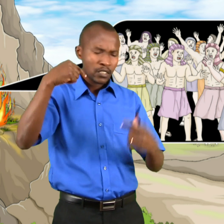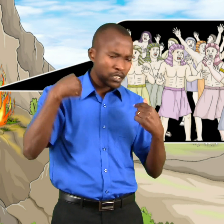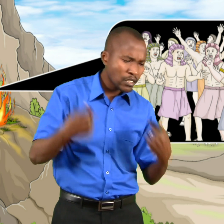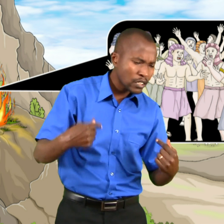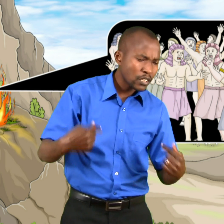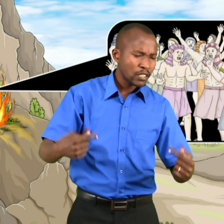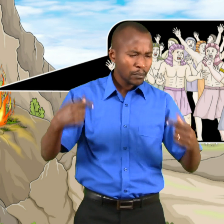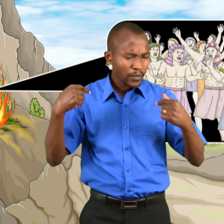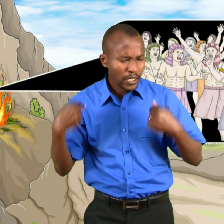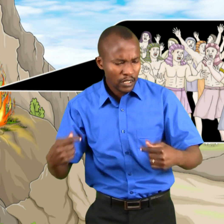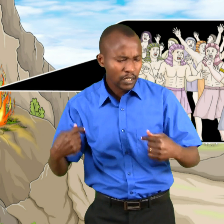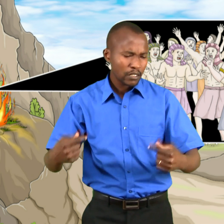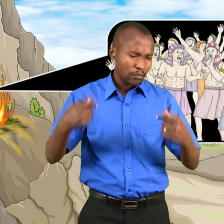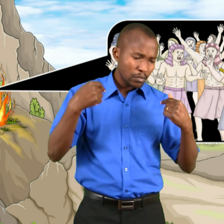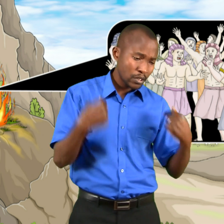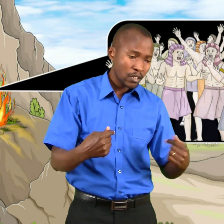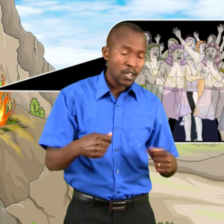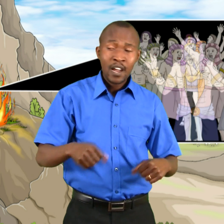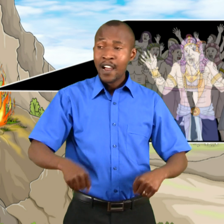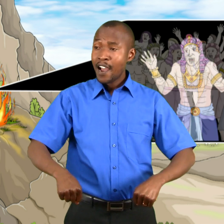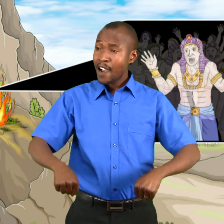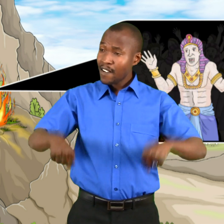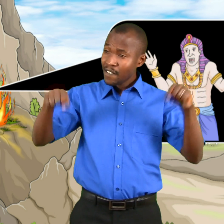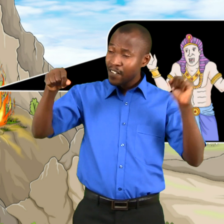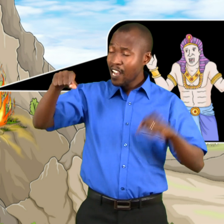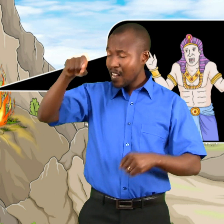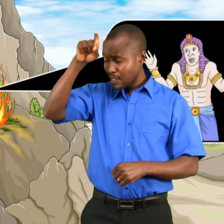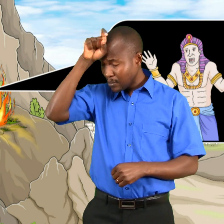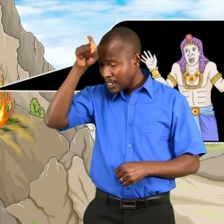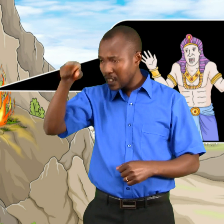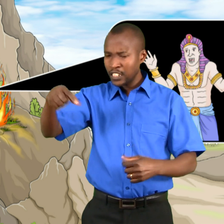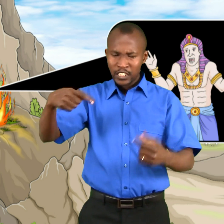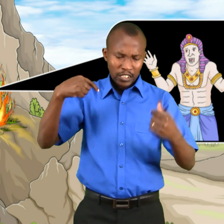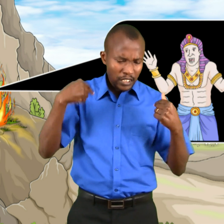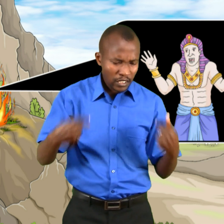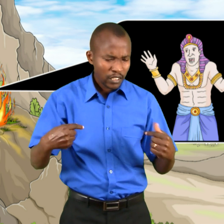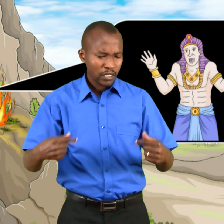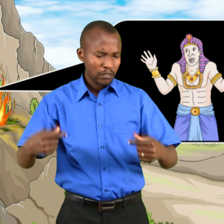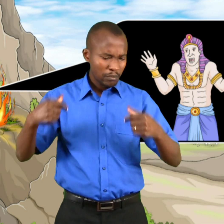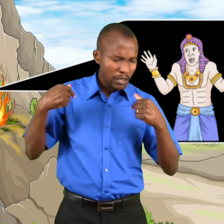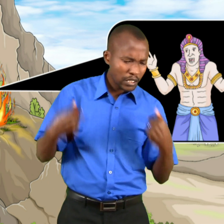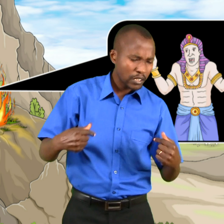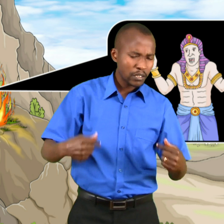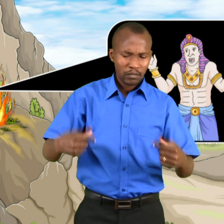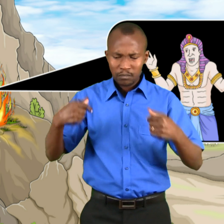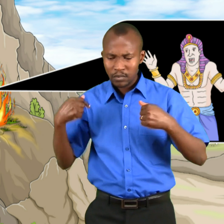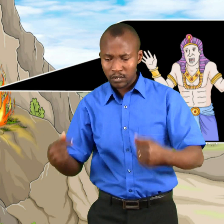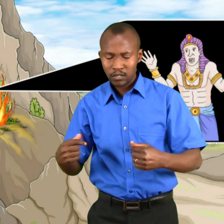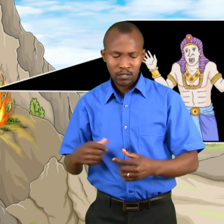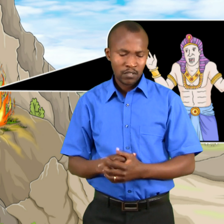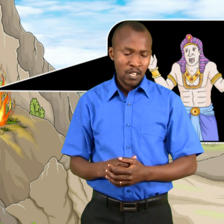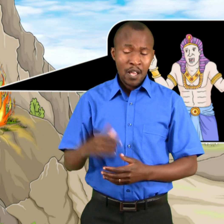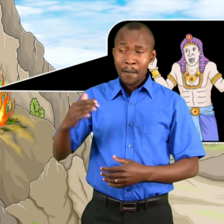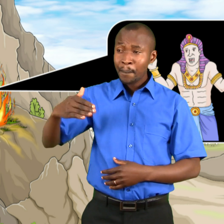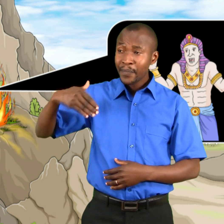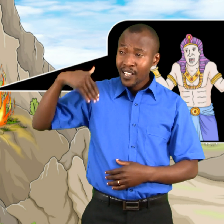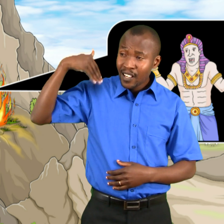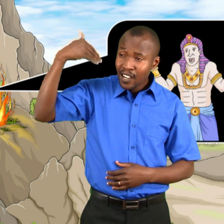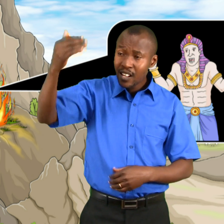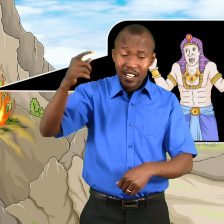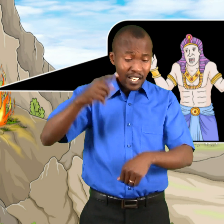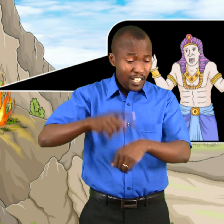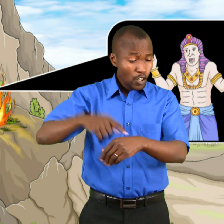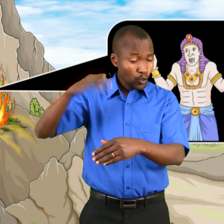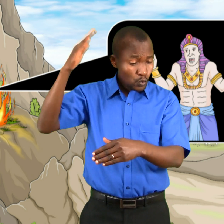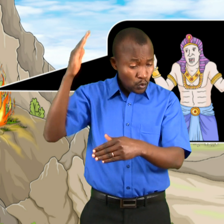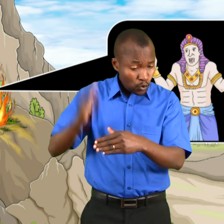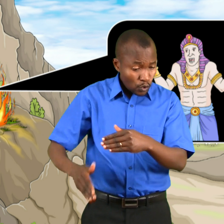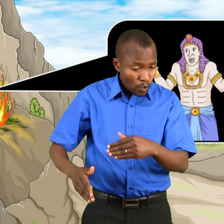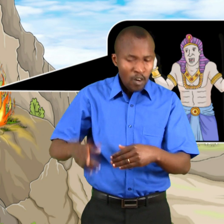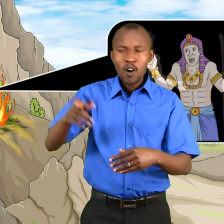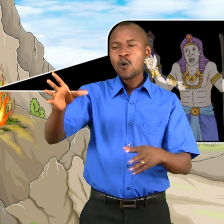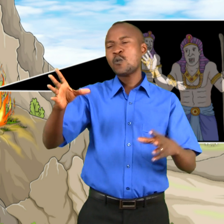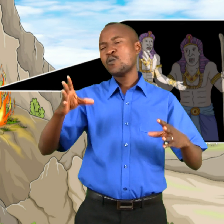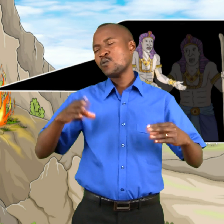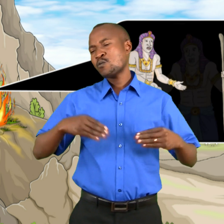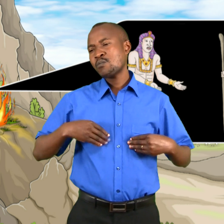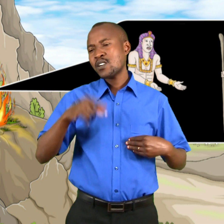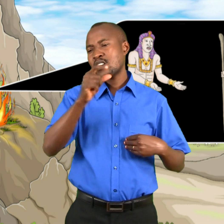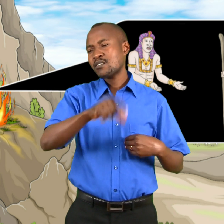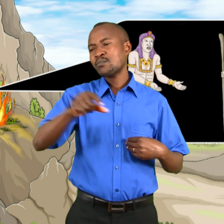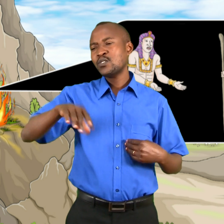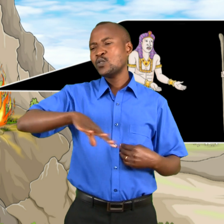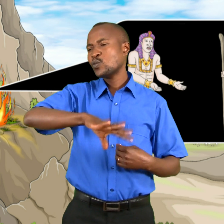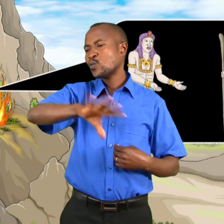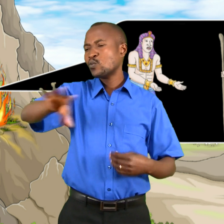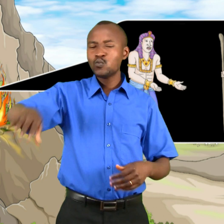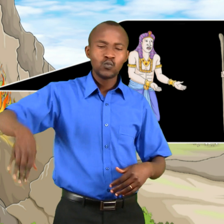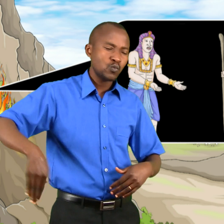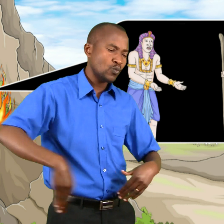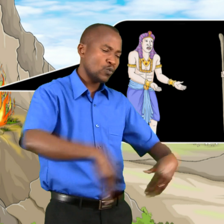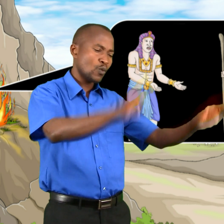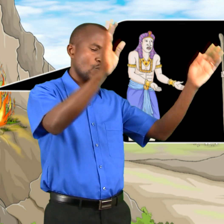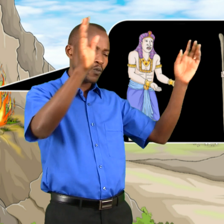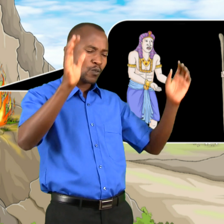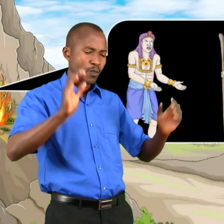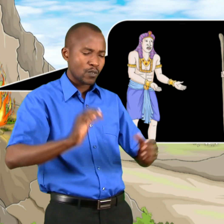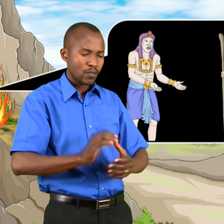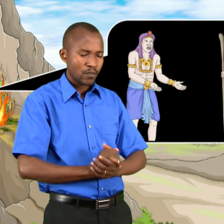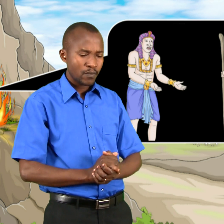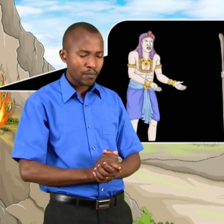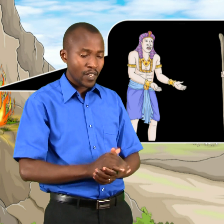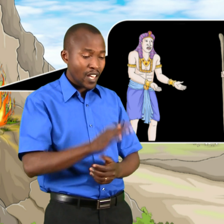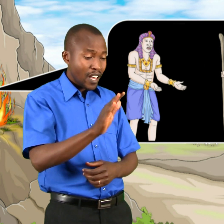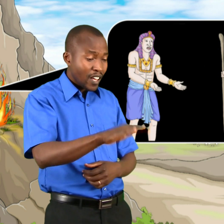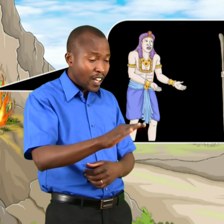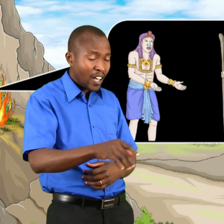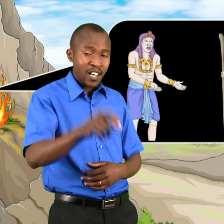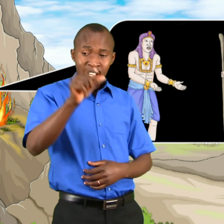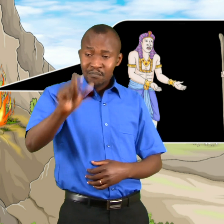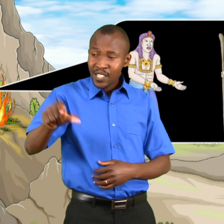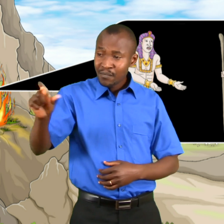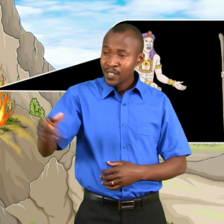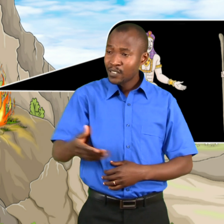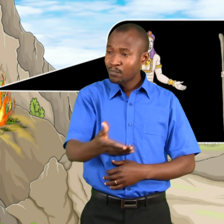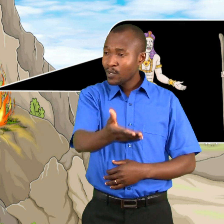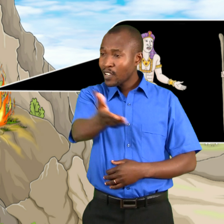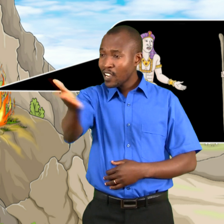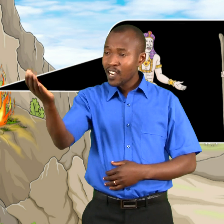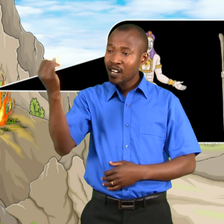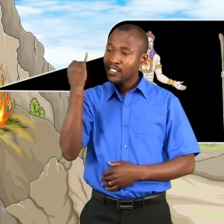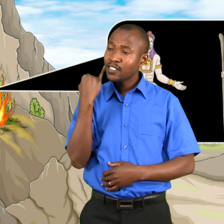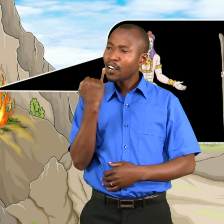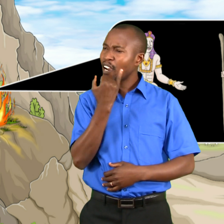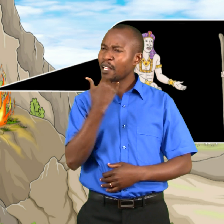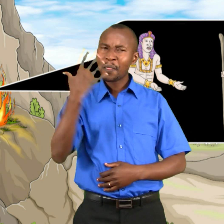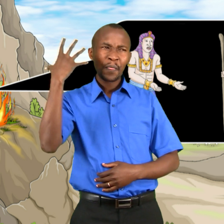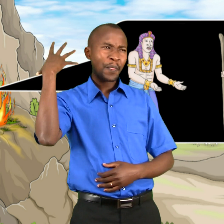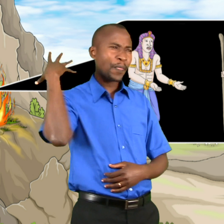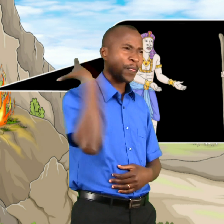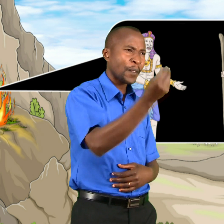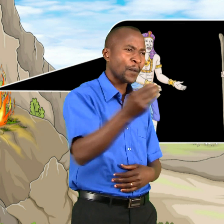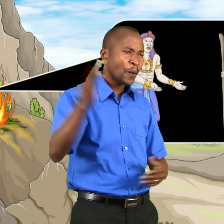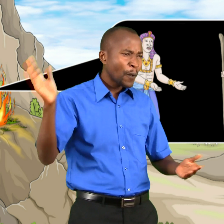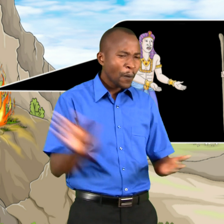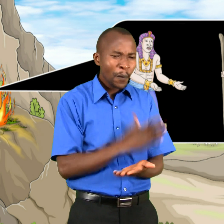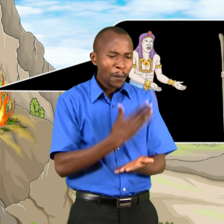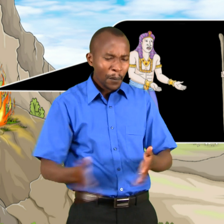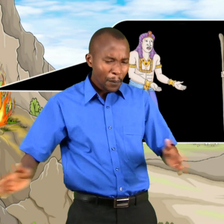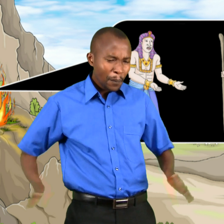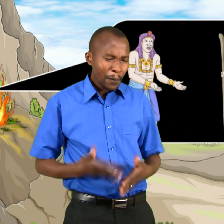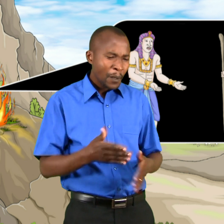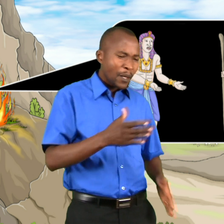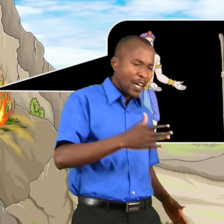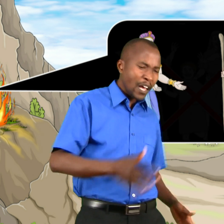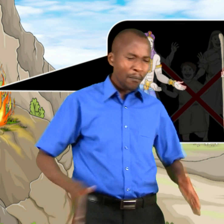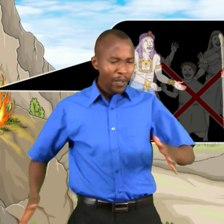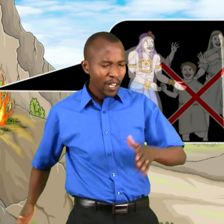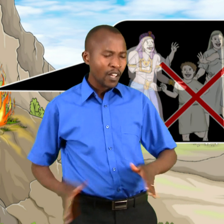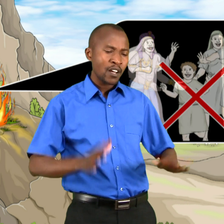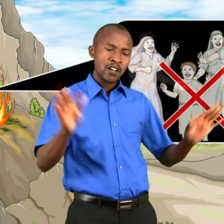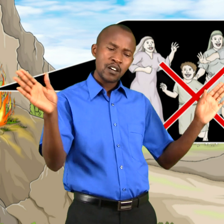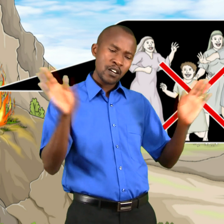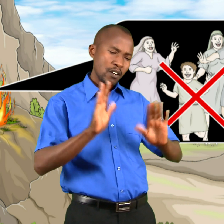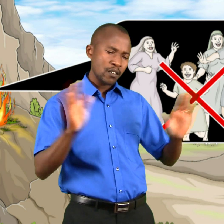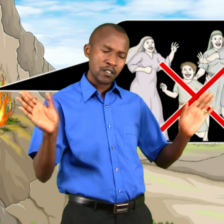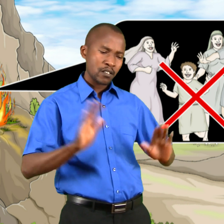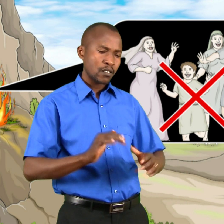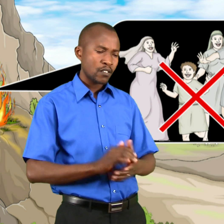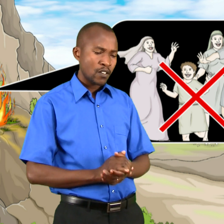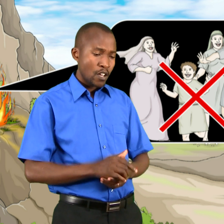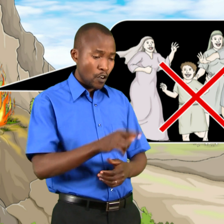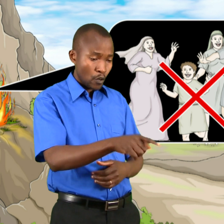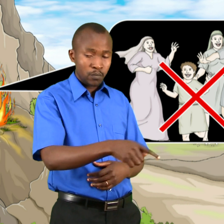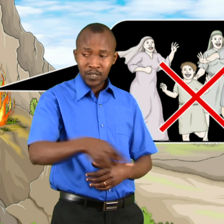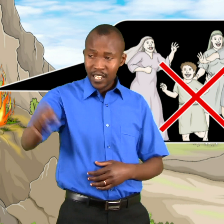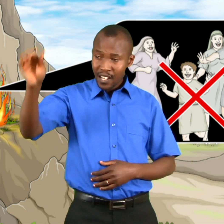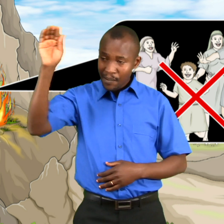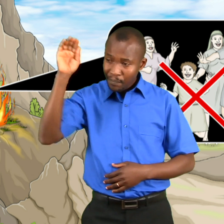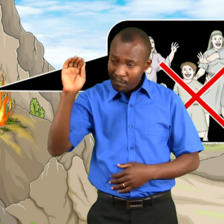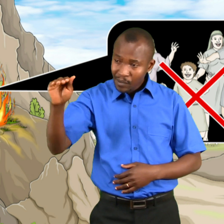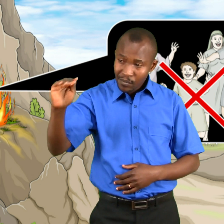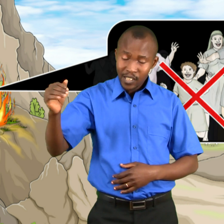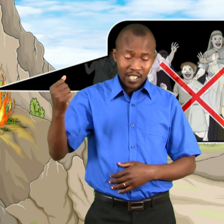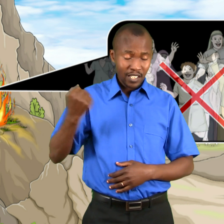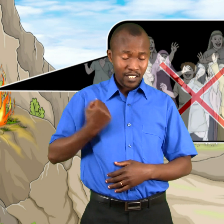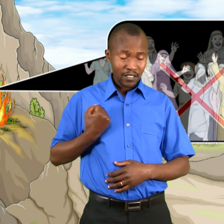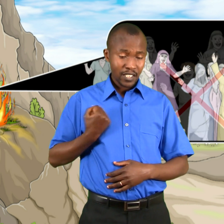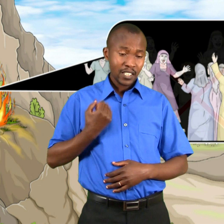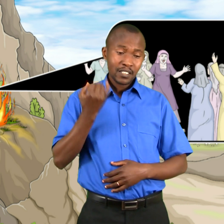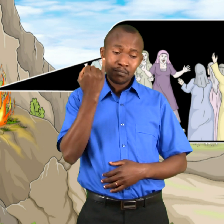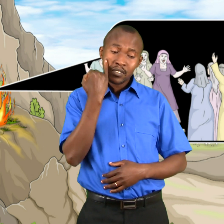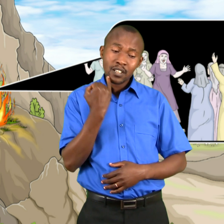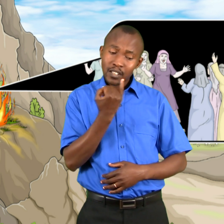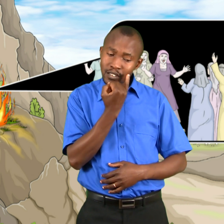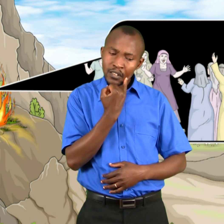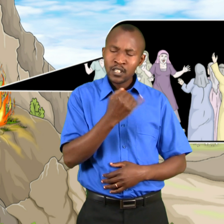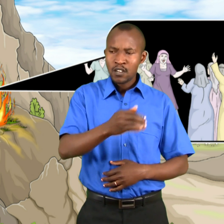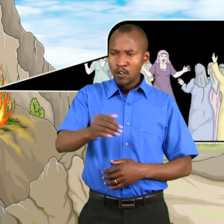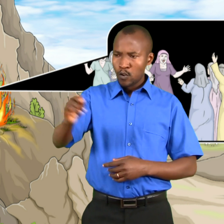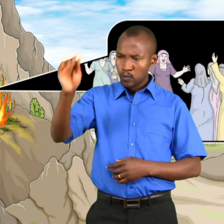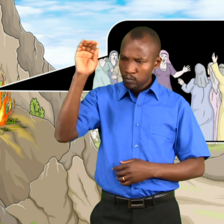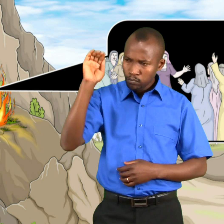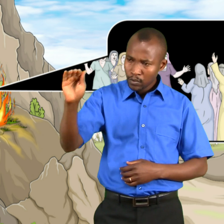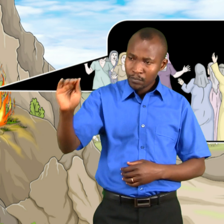And after that, he will release you. And I will grant this people such favor in the sight of the Egyptians that when you leave, you will not go away empty-handed.